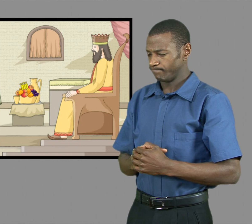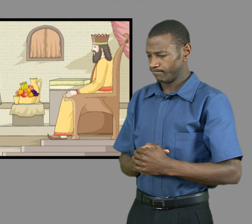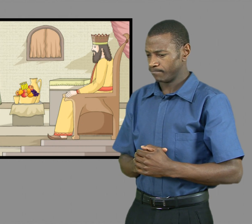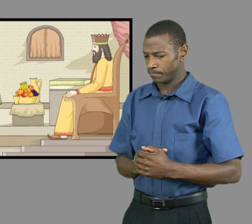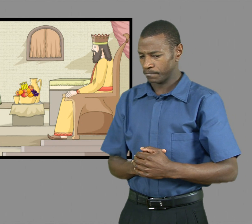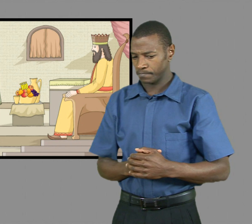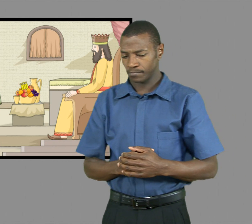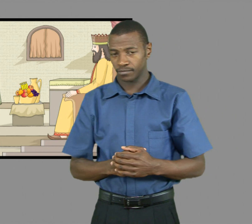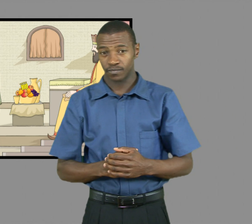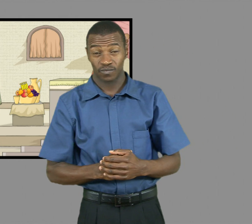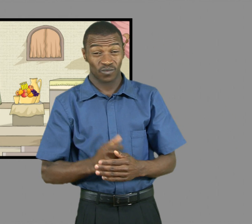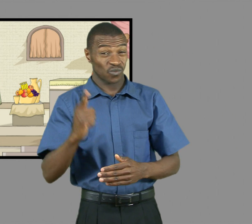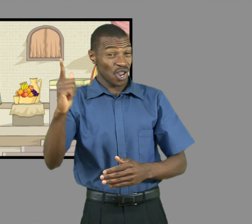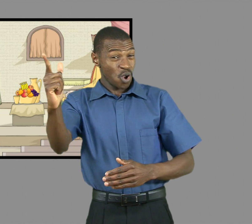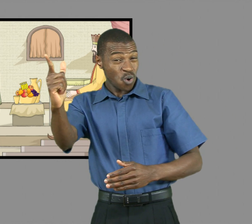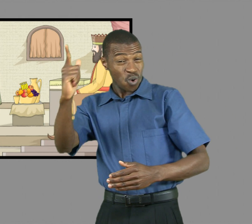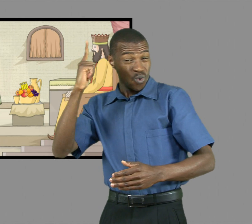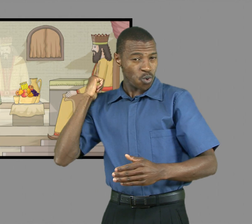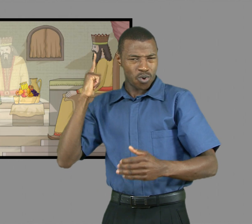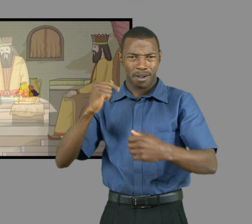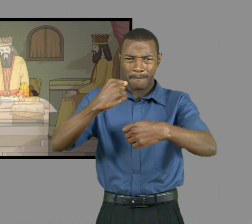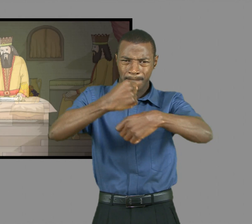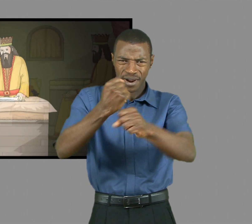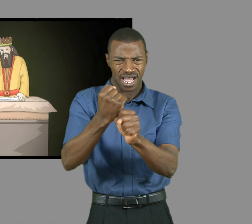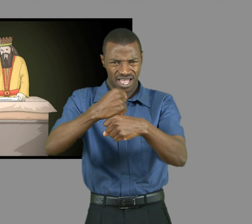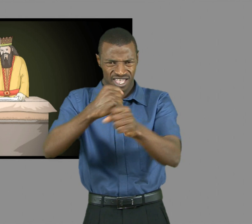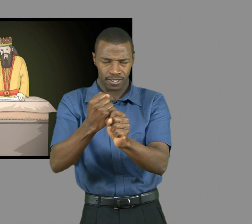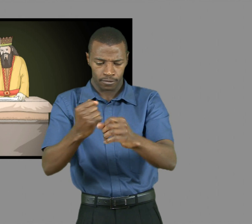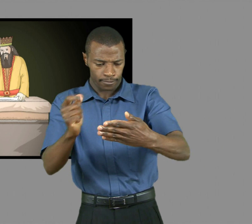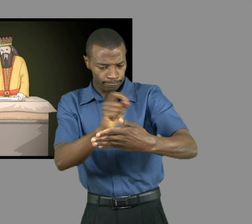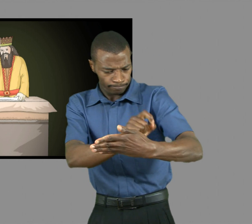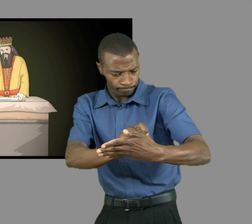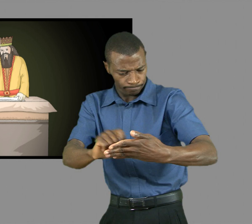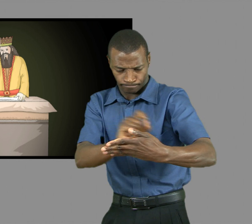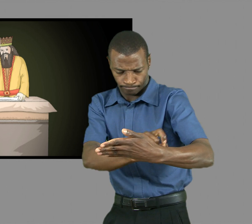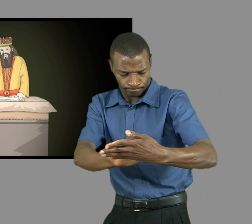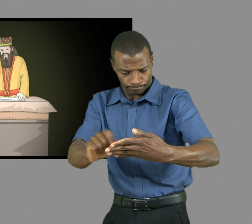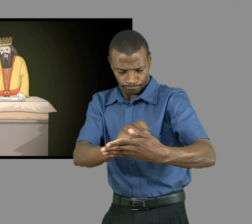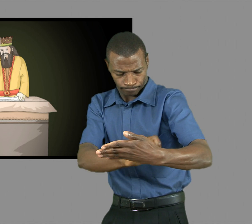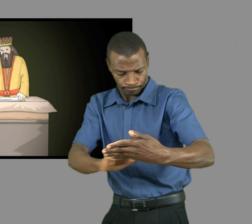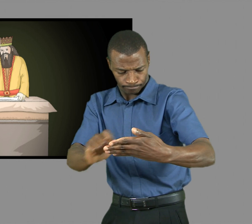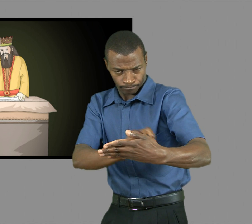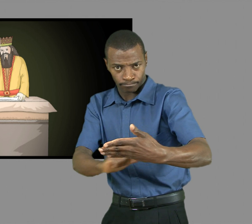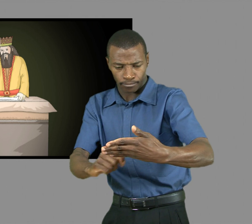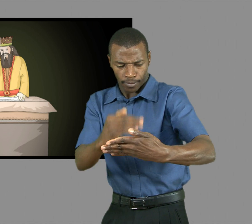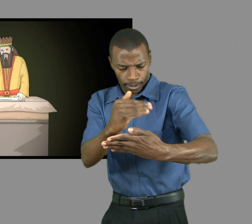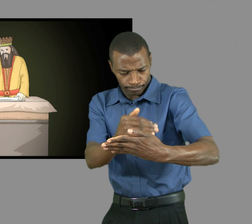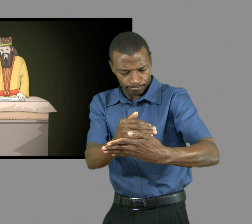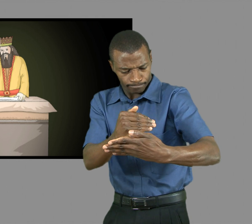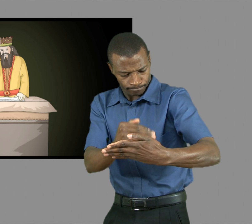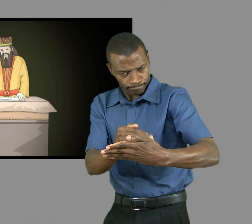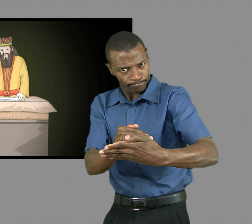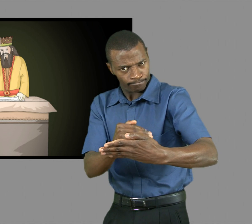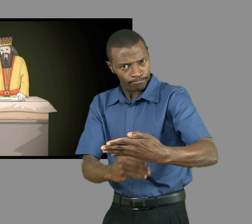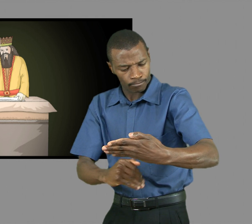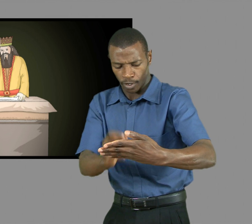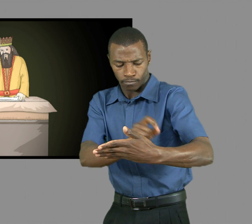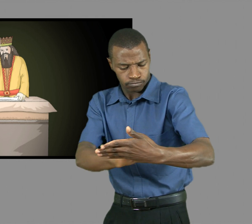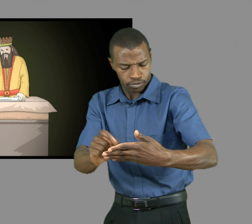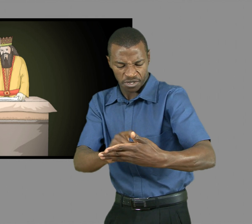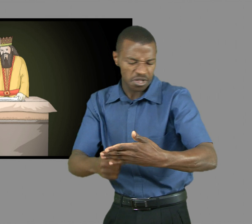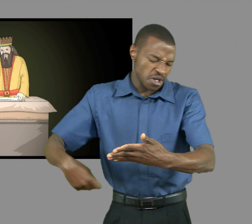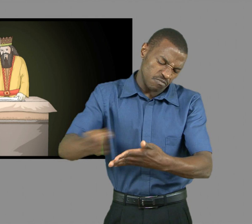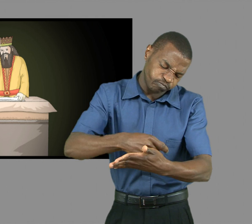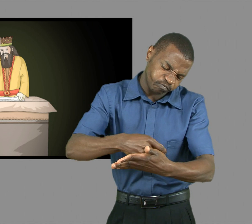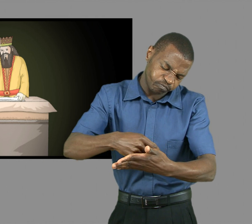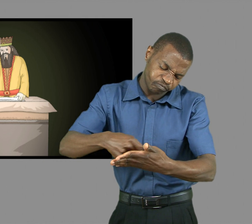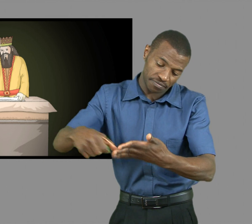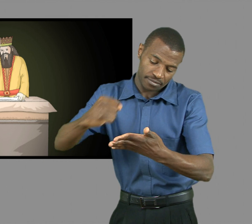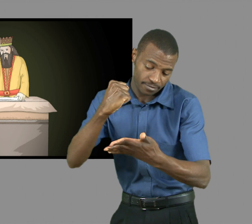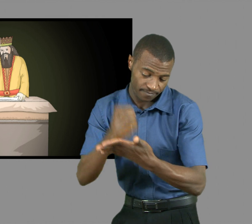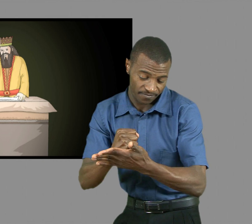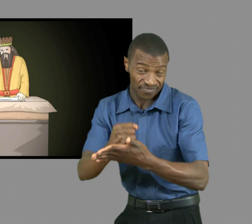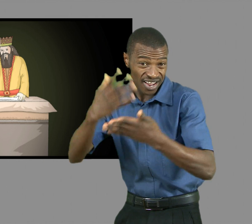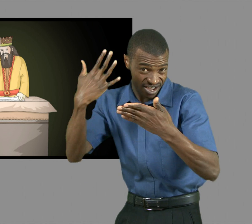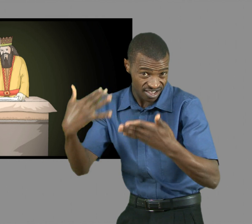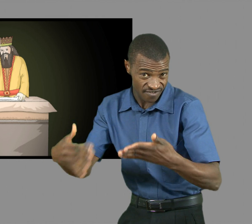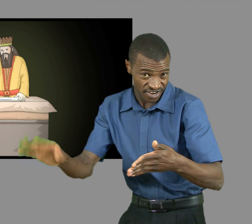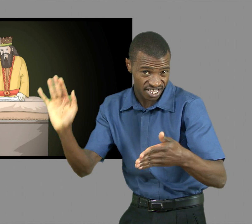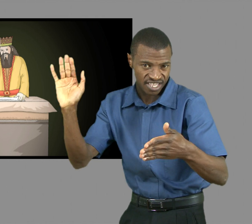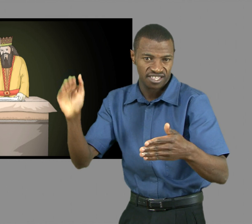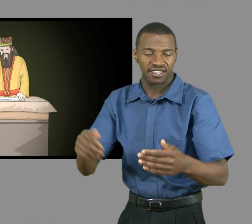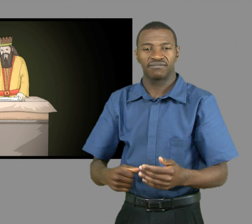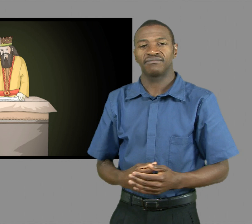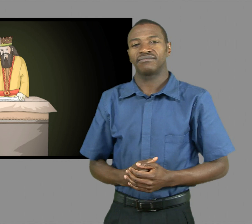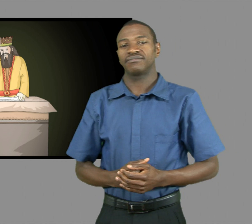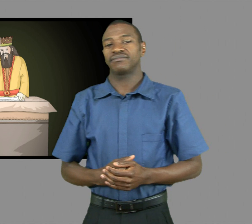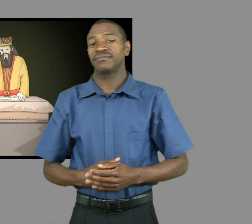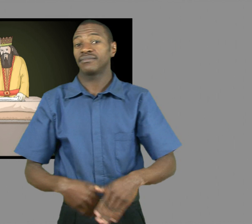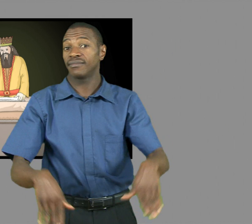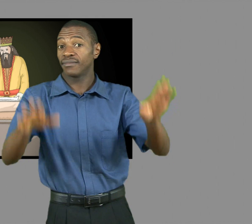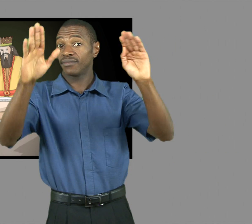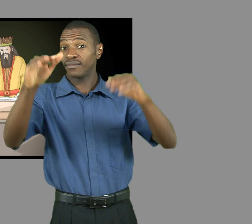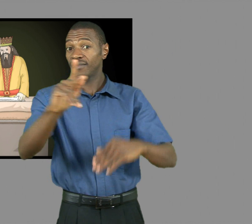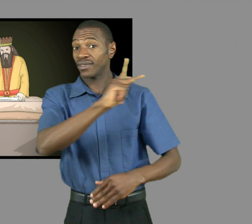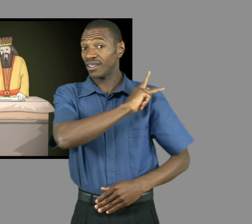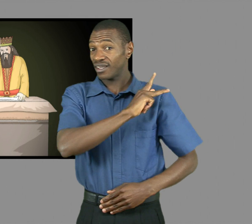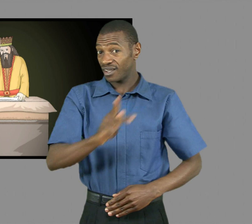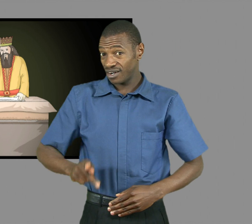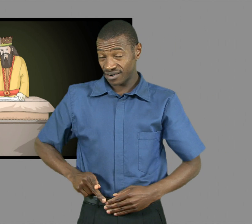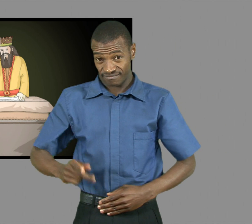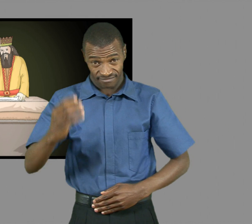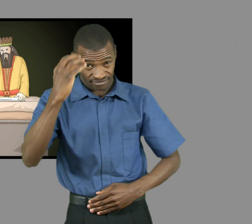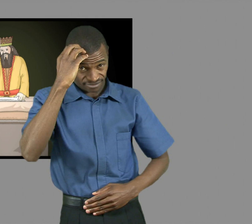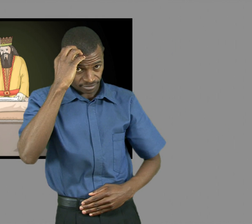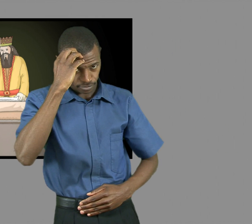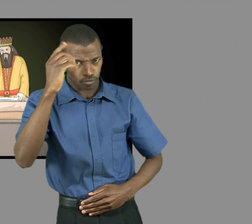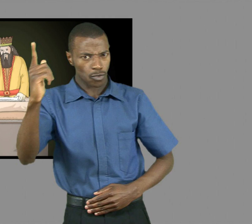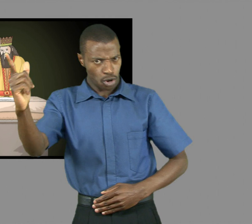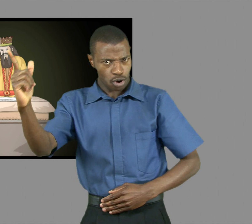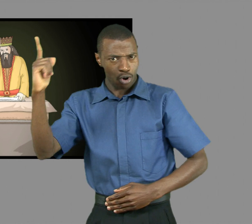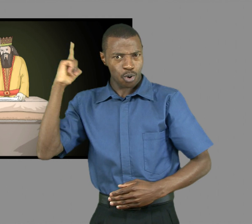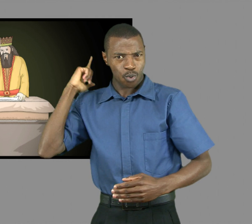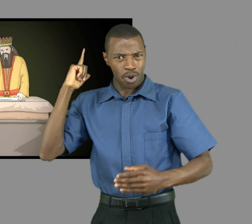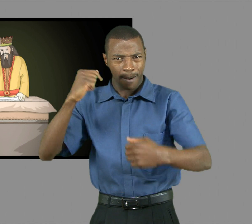Therefore King Darius signed the written decree.